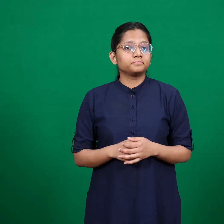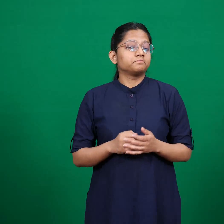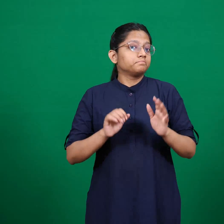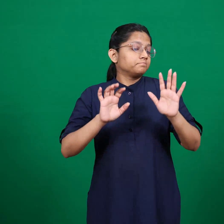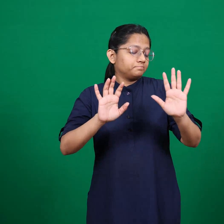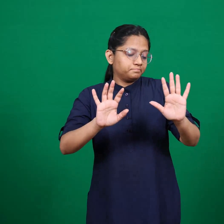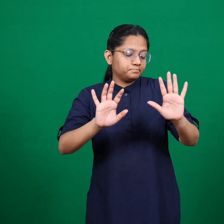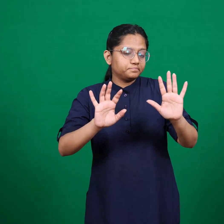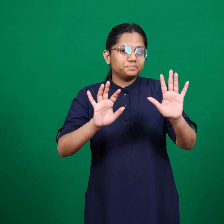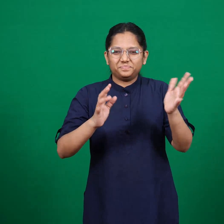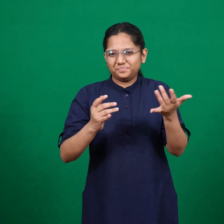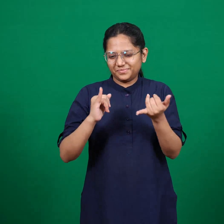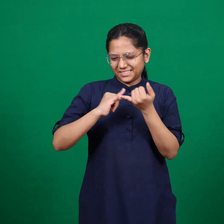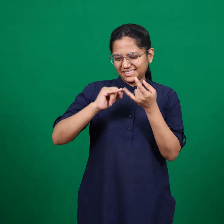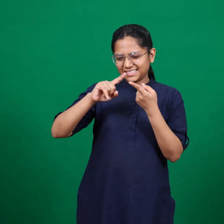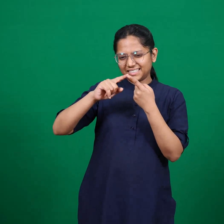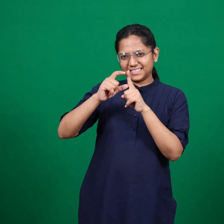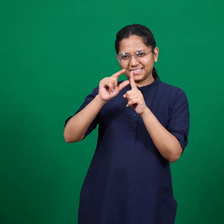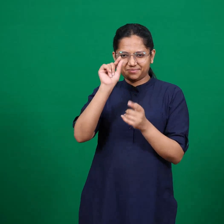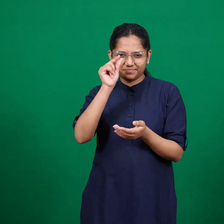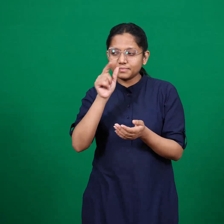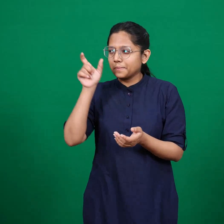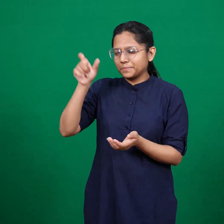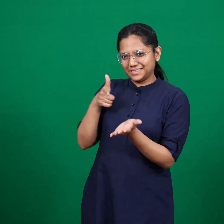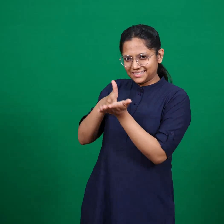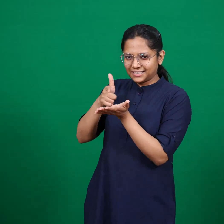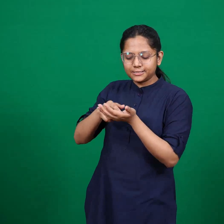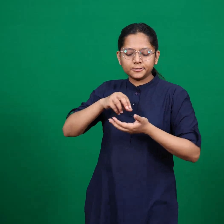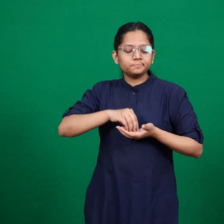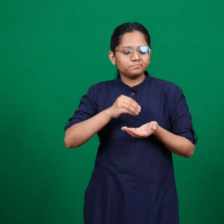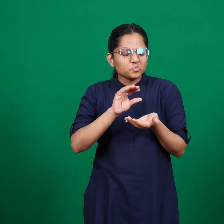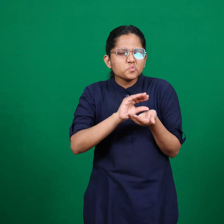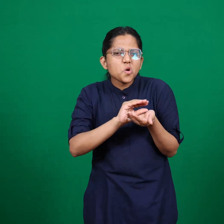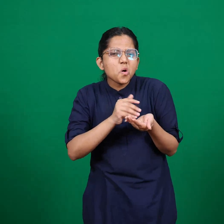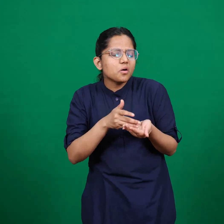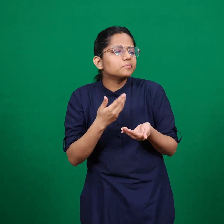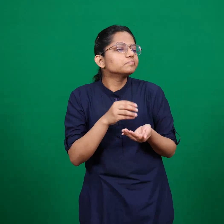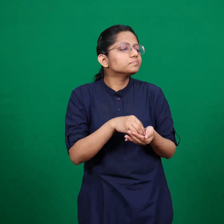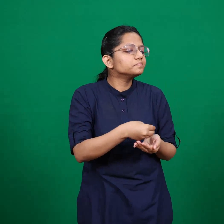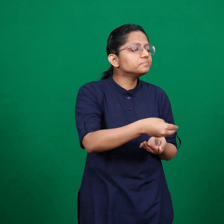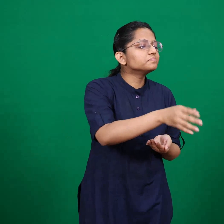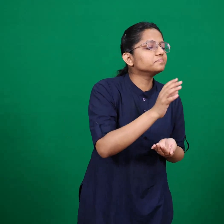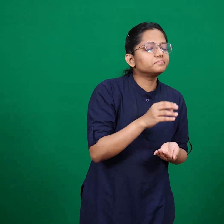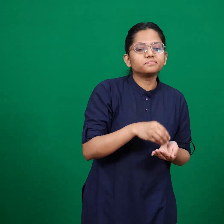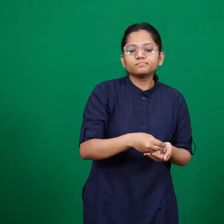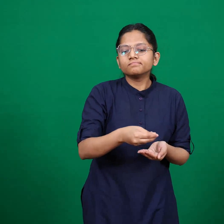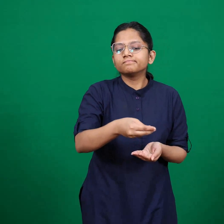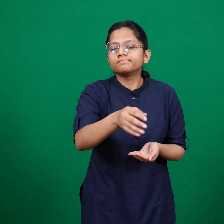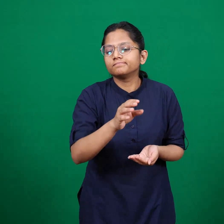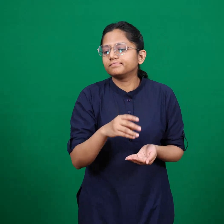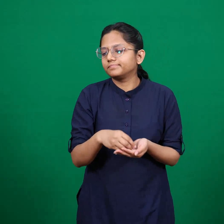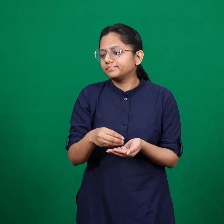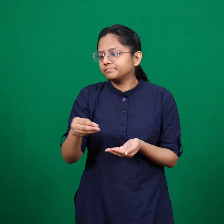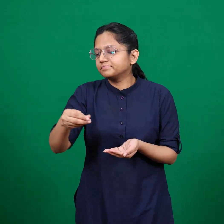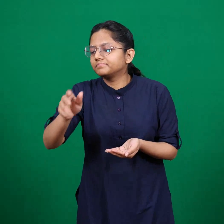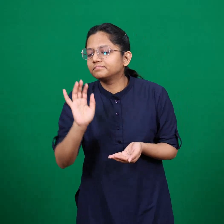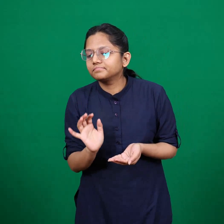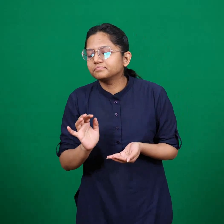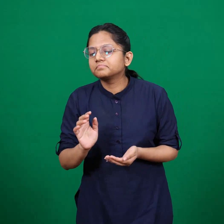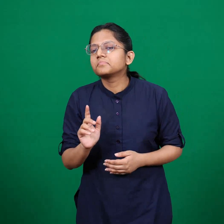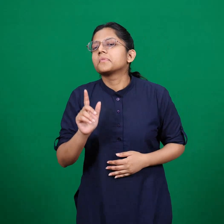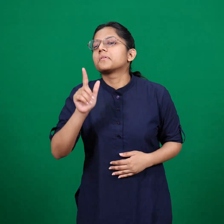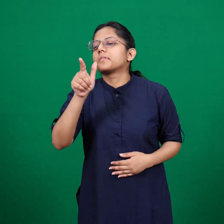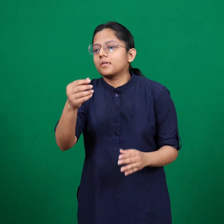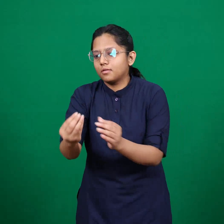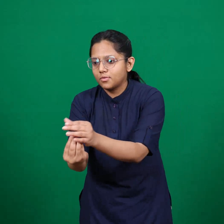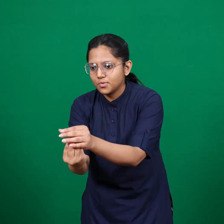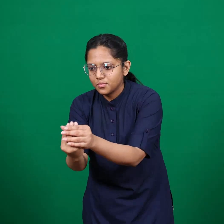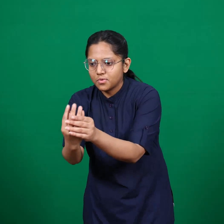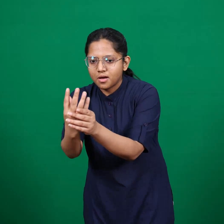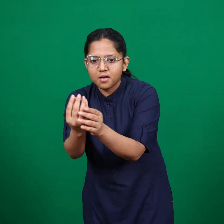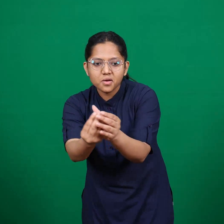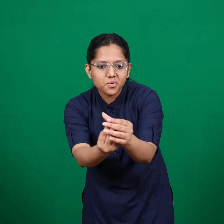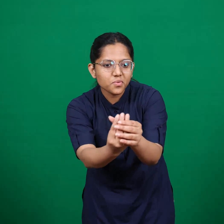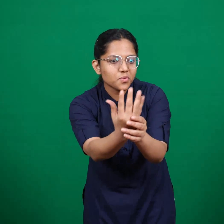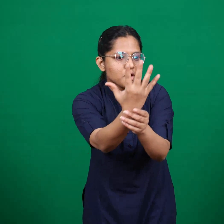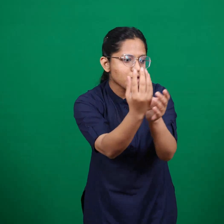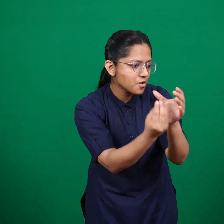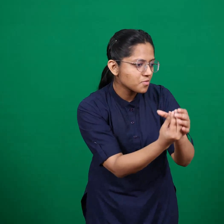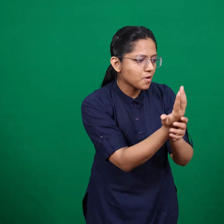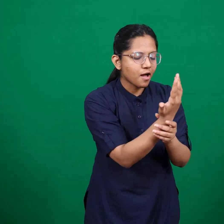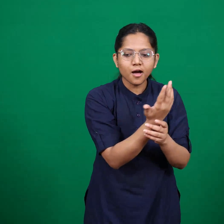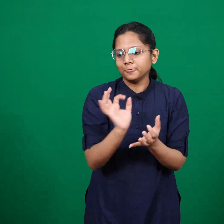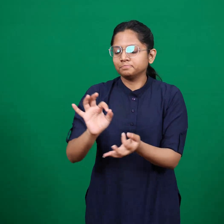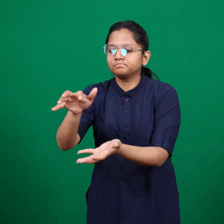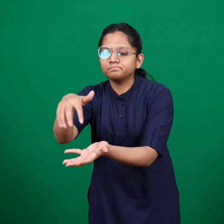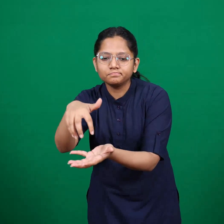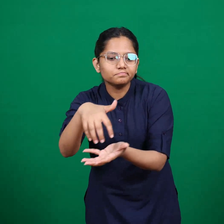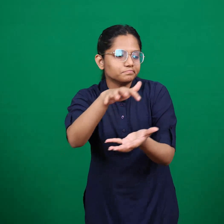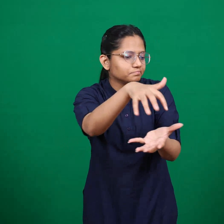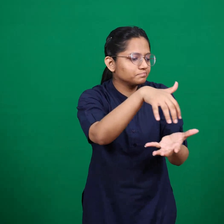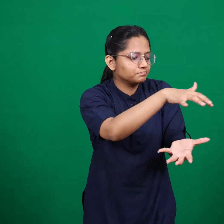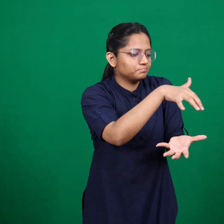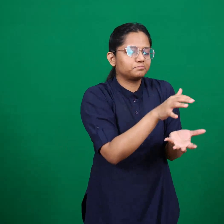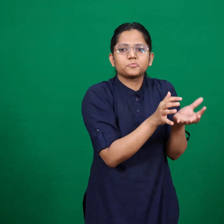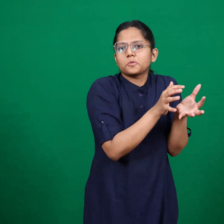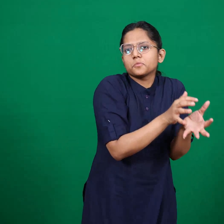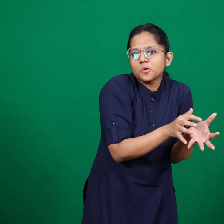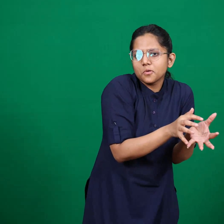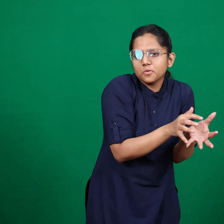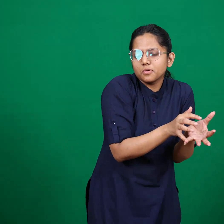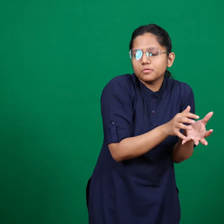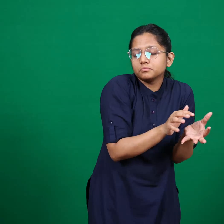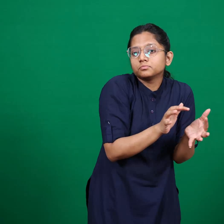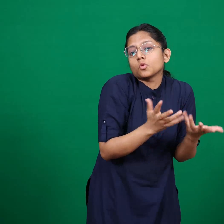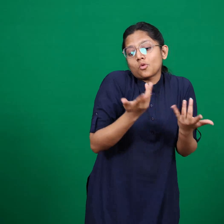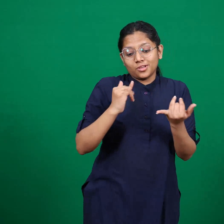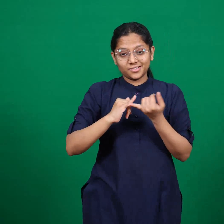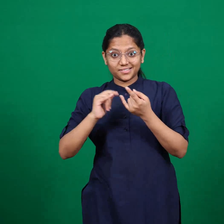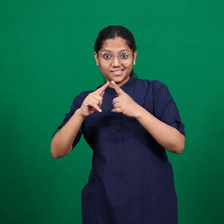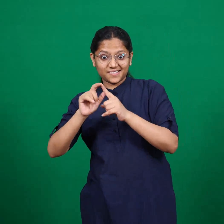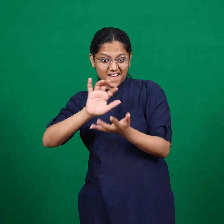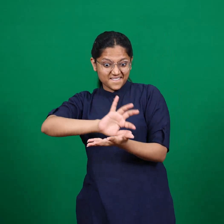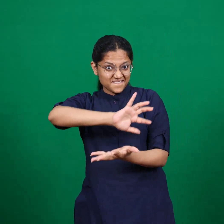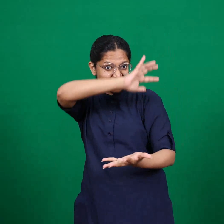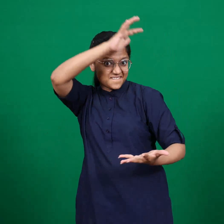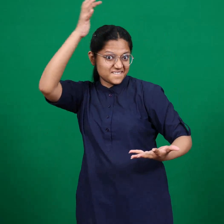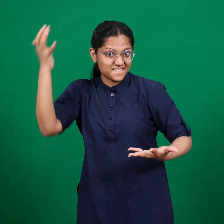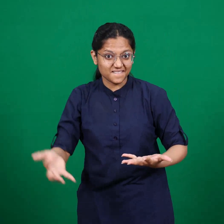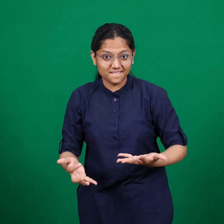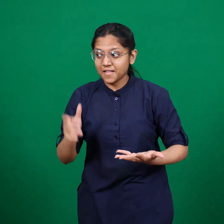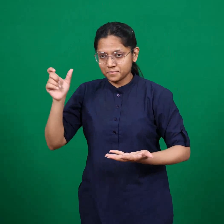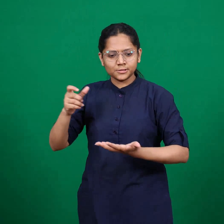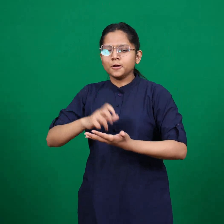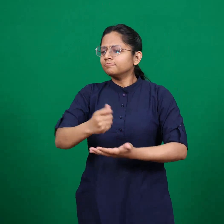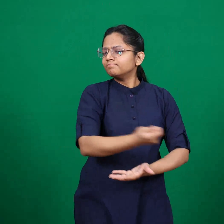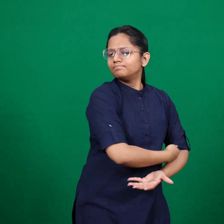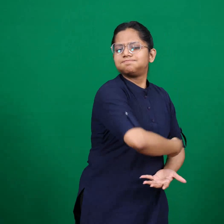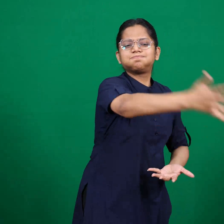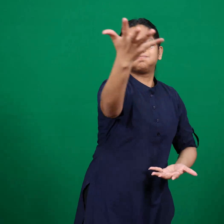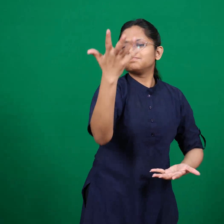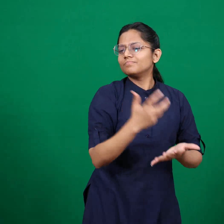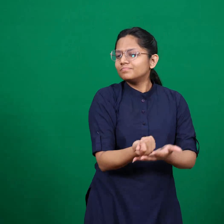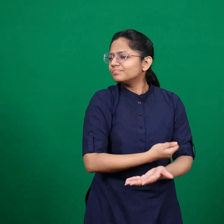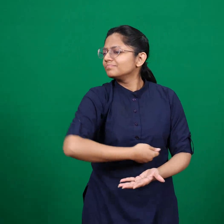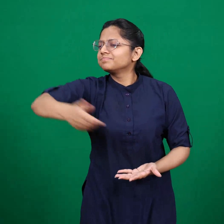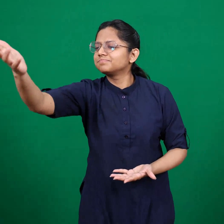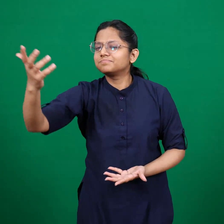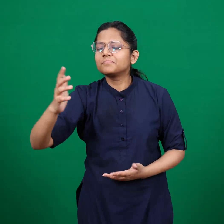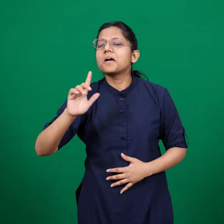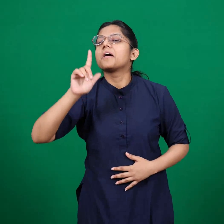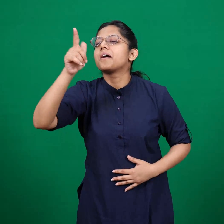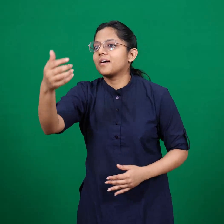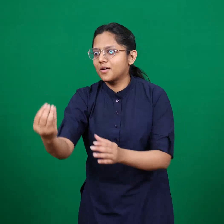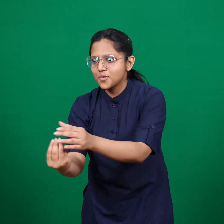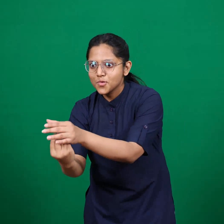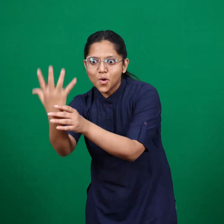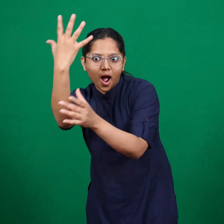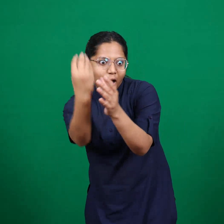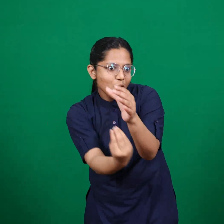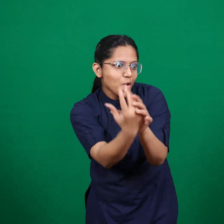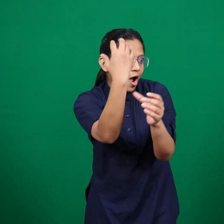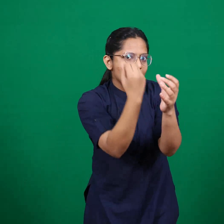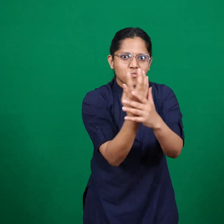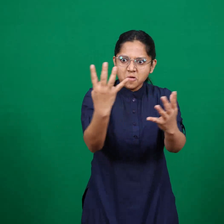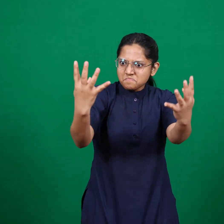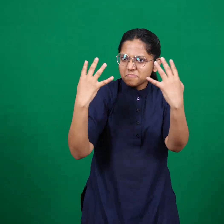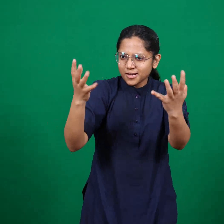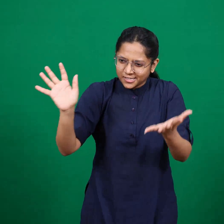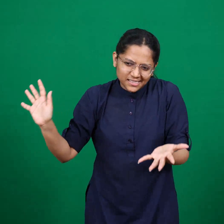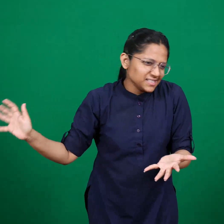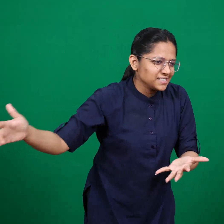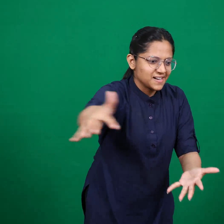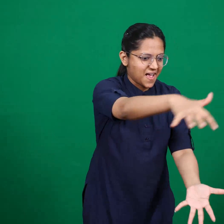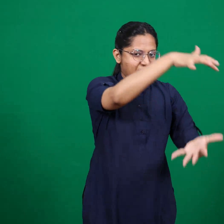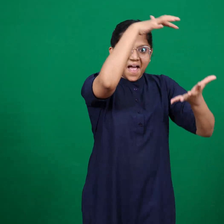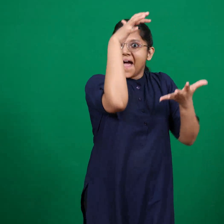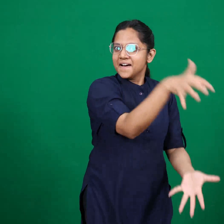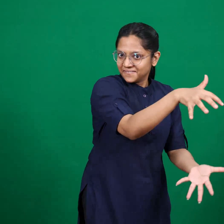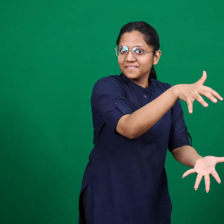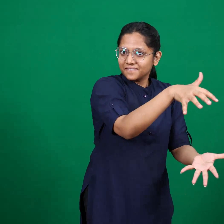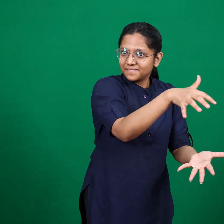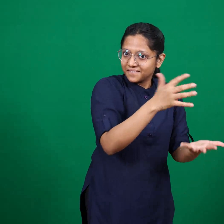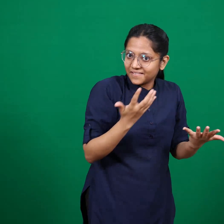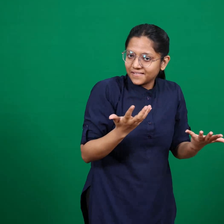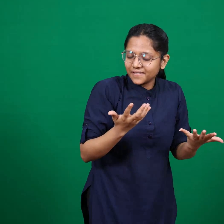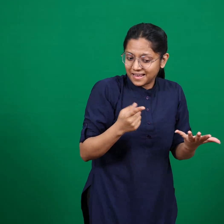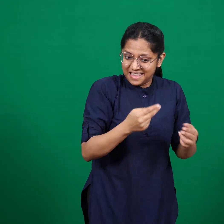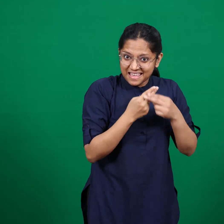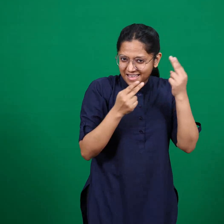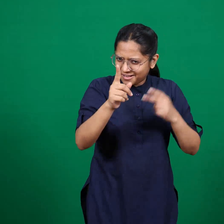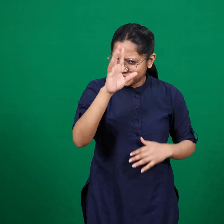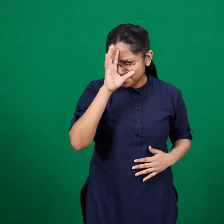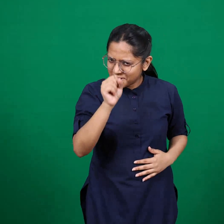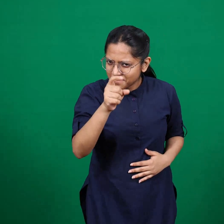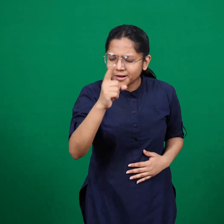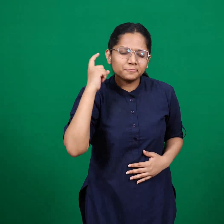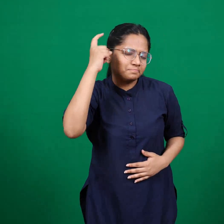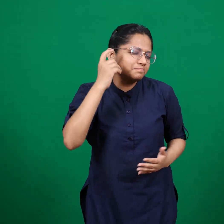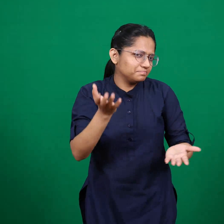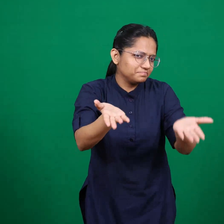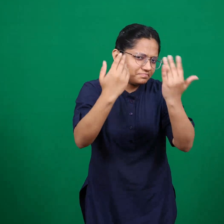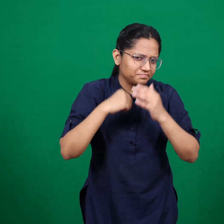Remember this: Whoever sows sparingly will also reap sparingly, and whoever sows generously will also reap generously.